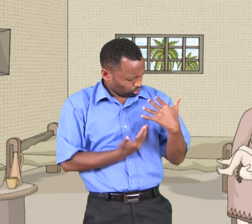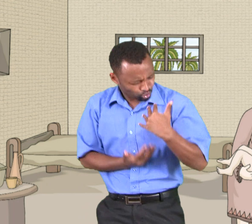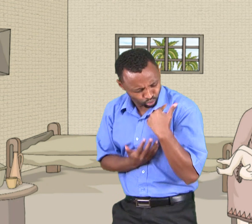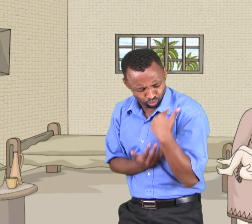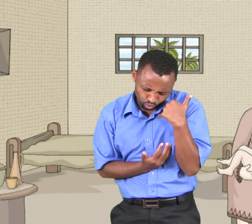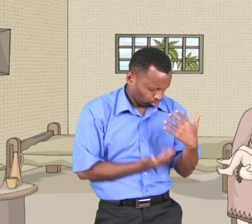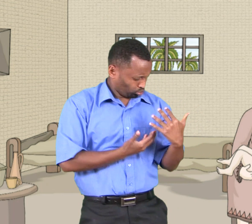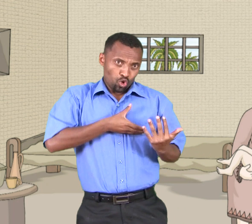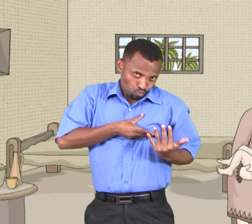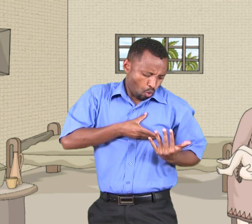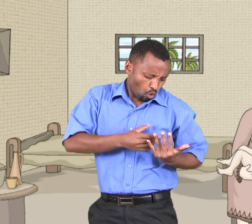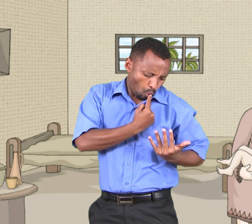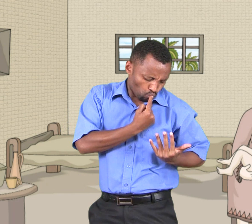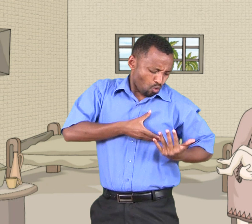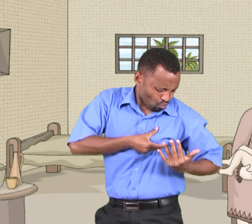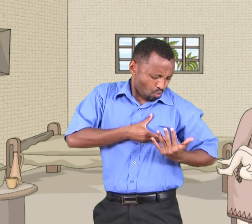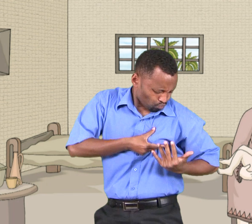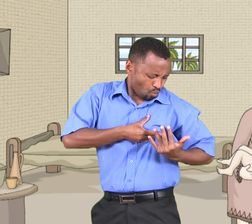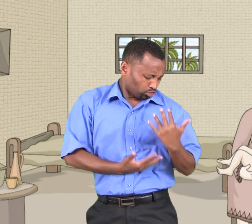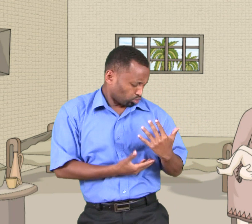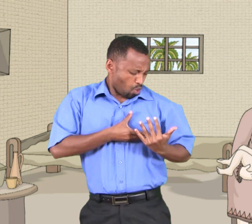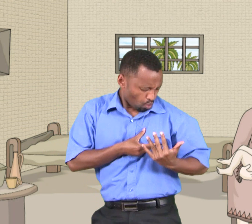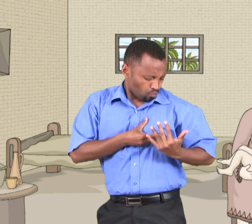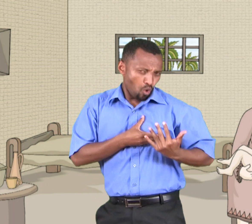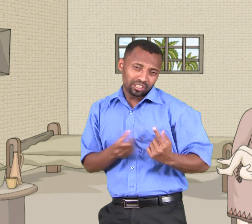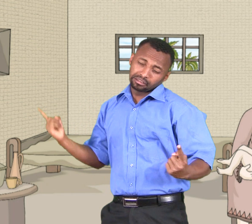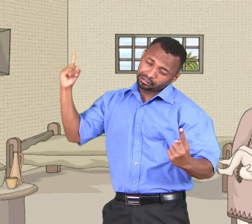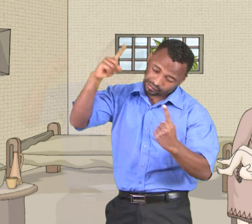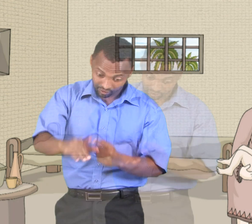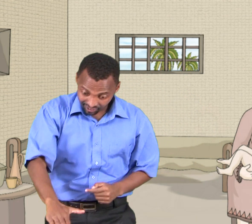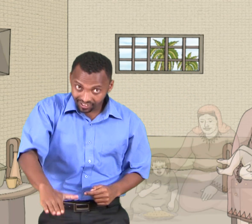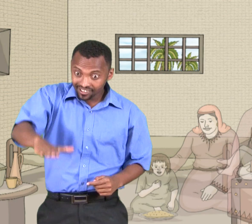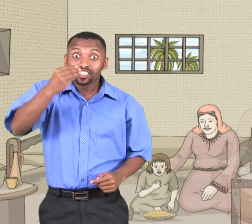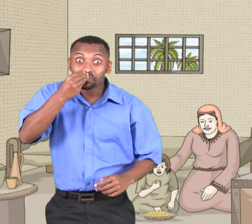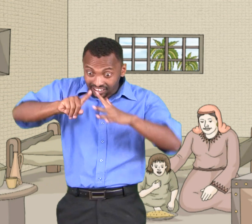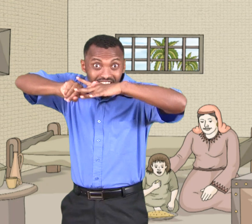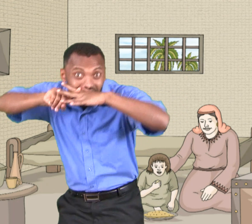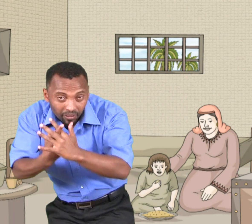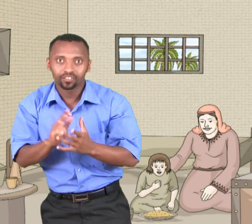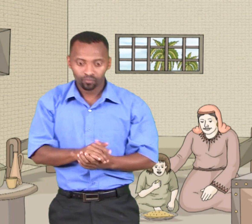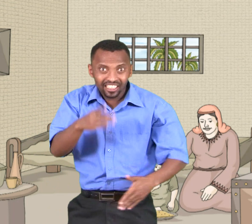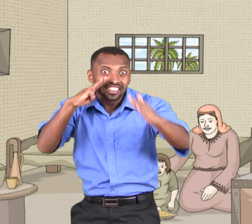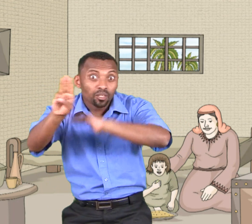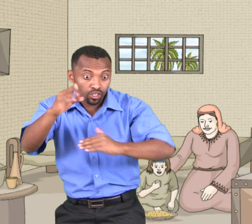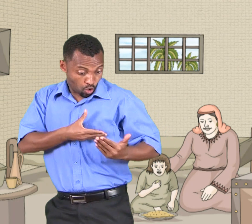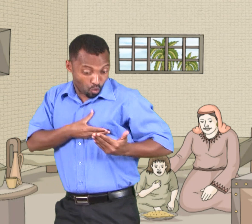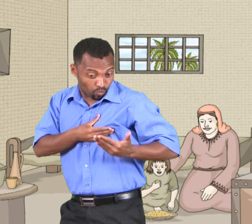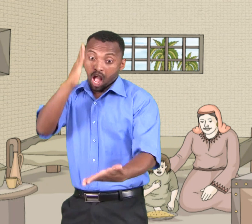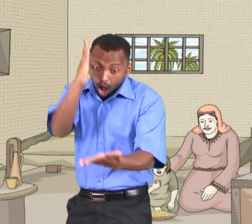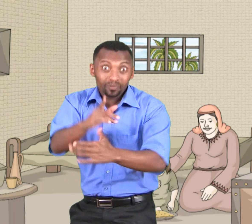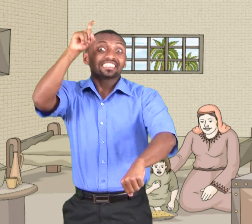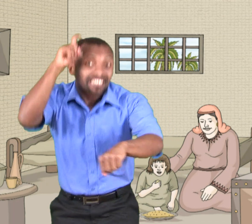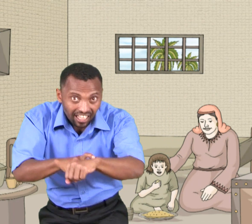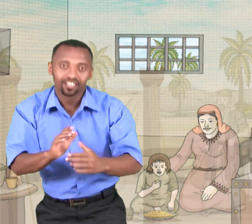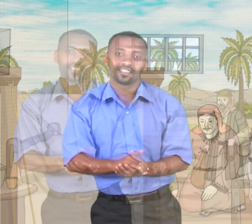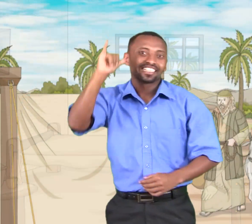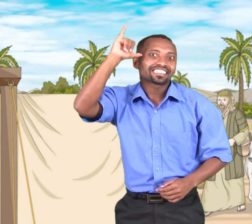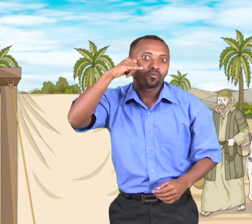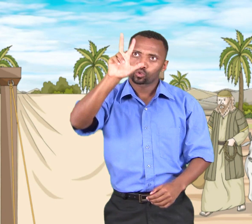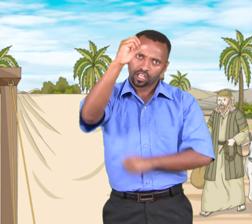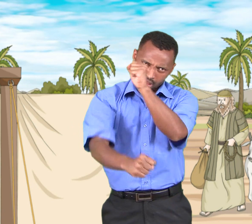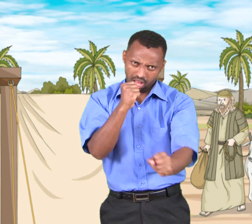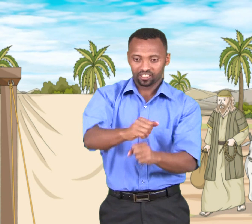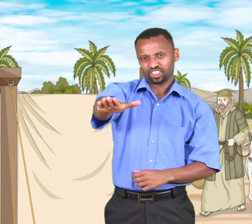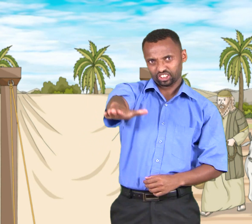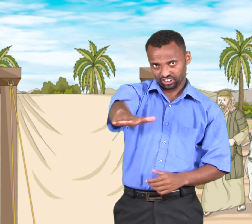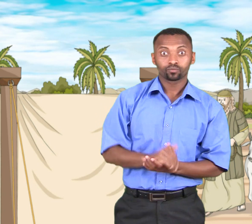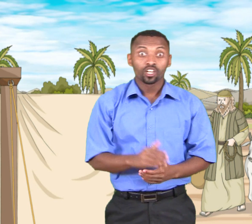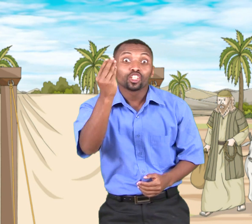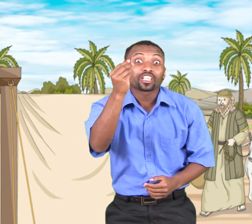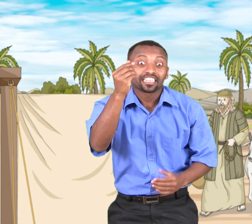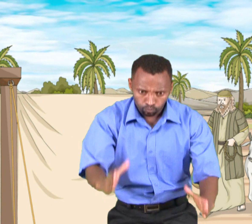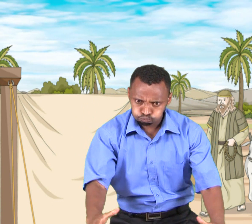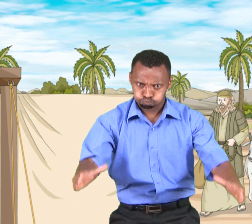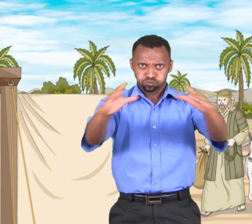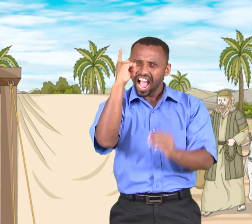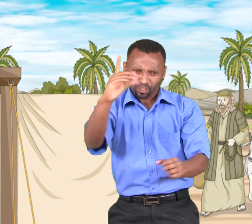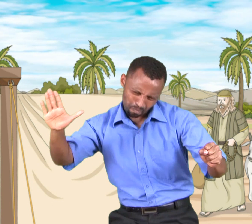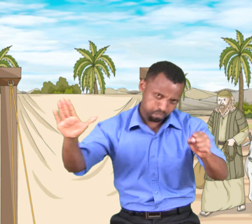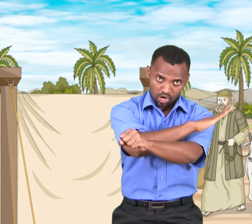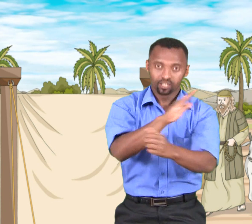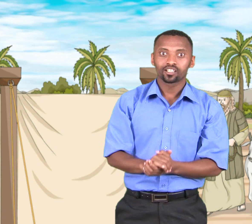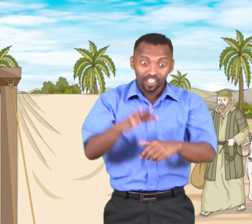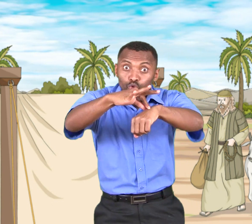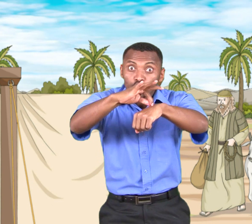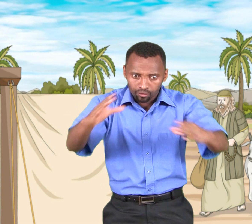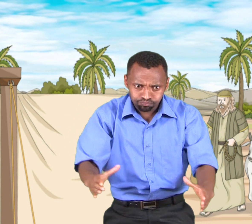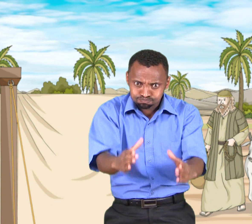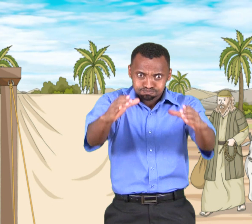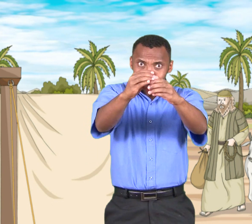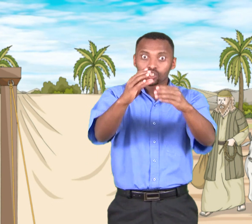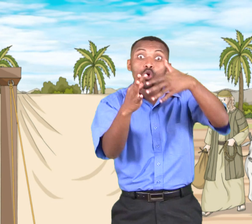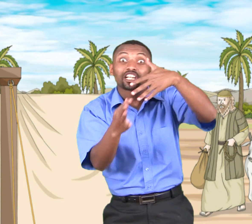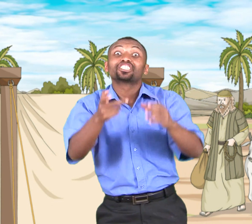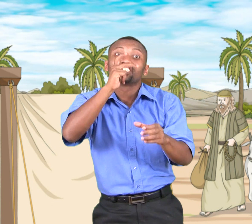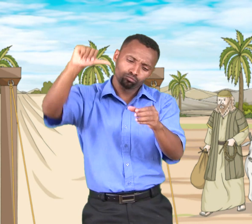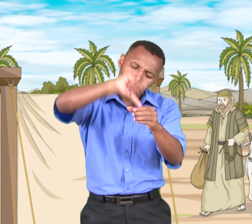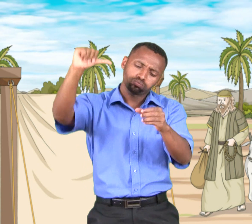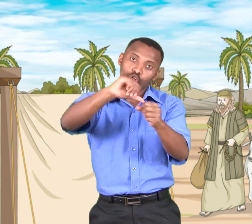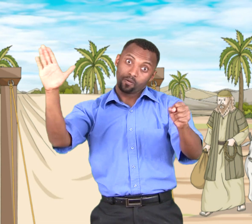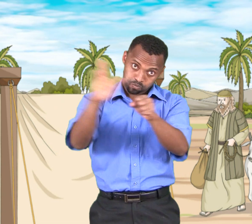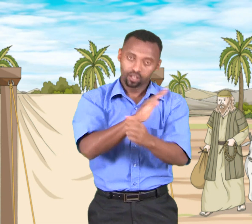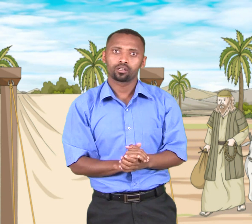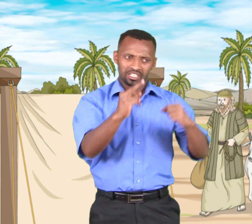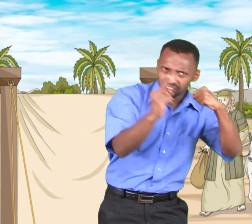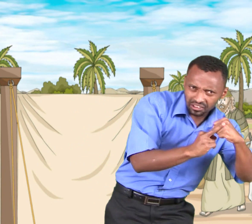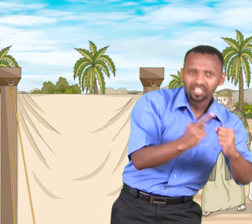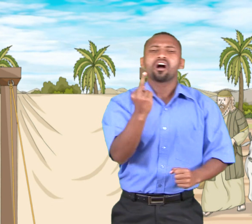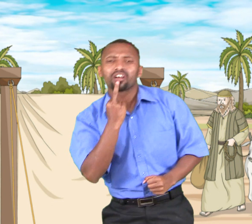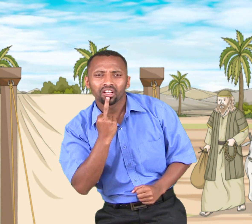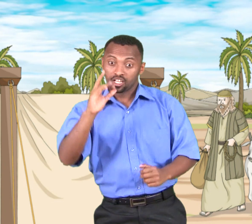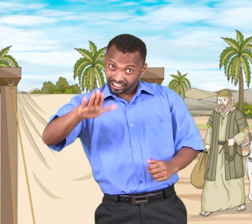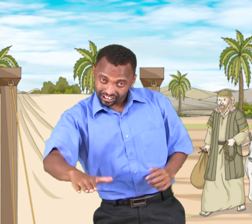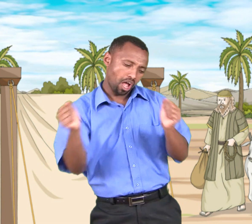Once she had weaned him, Hannah took the boy with her, along with a three-year-old bull, an ephah of flour, and a skin of wine.